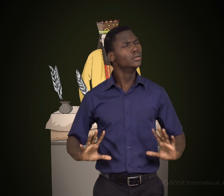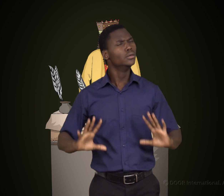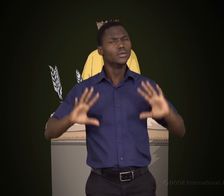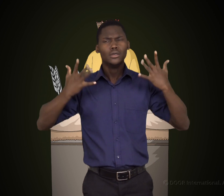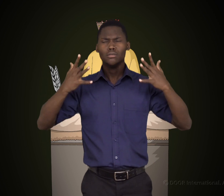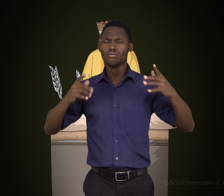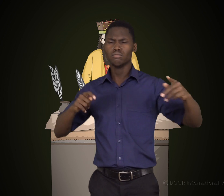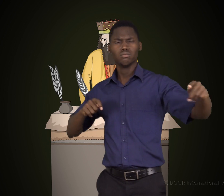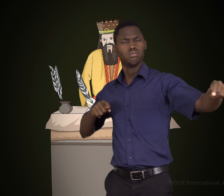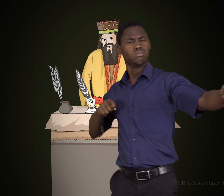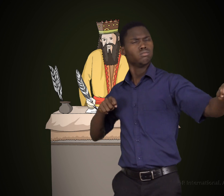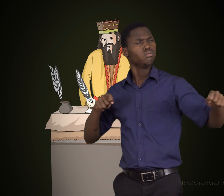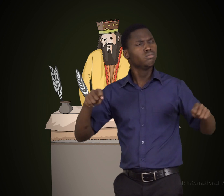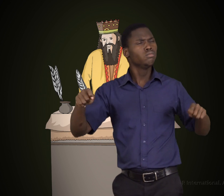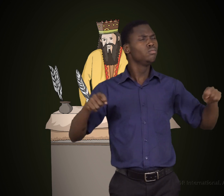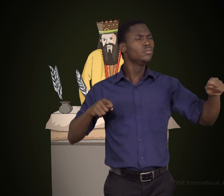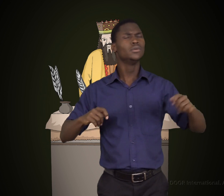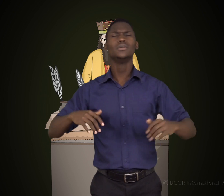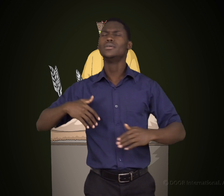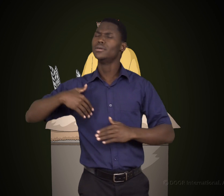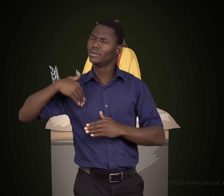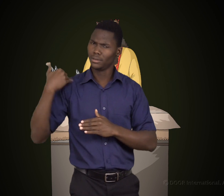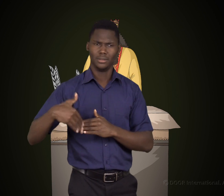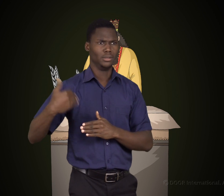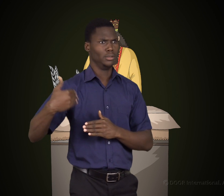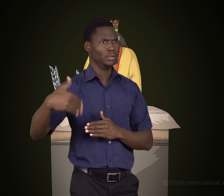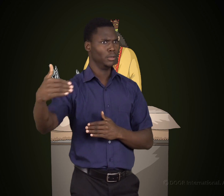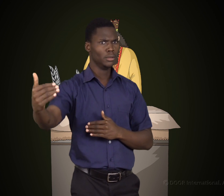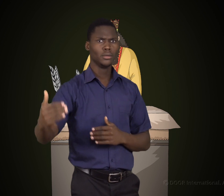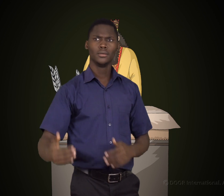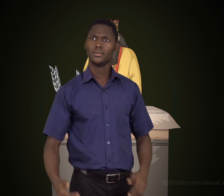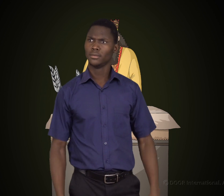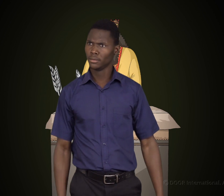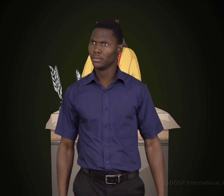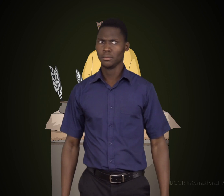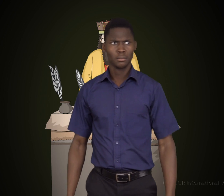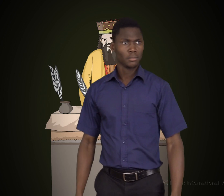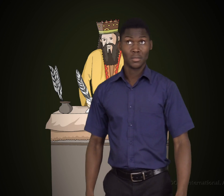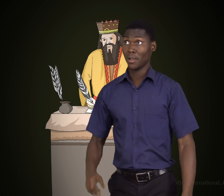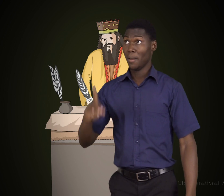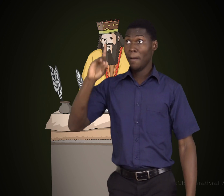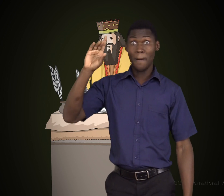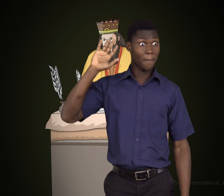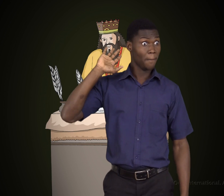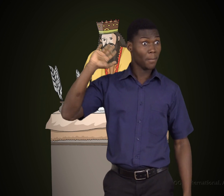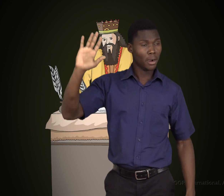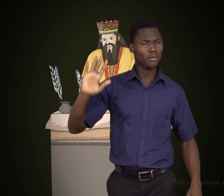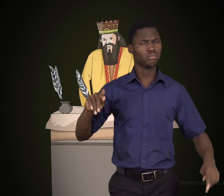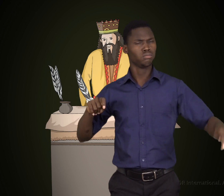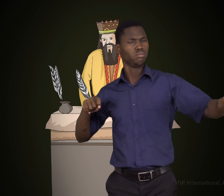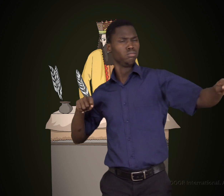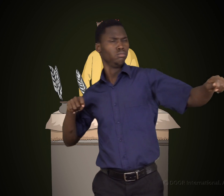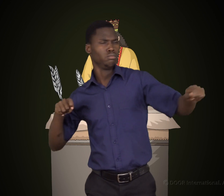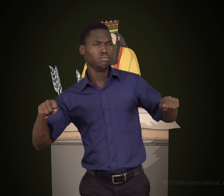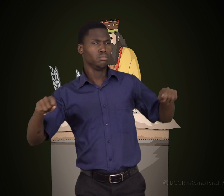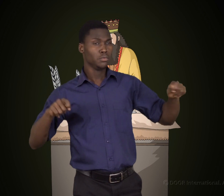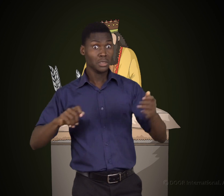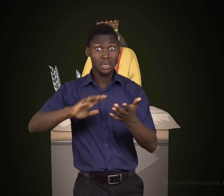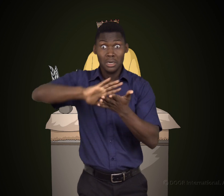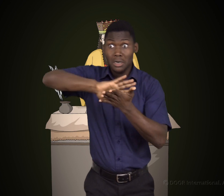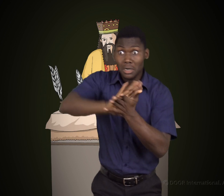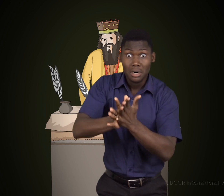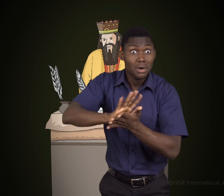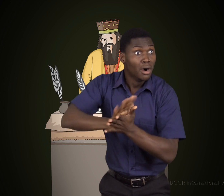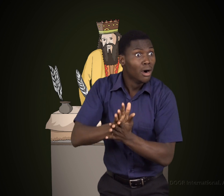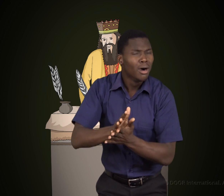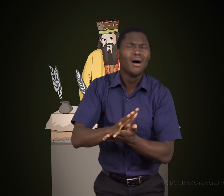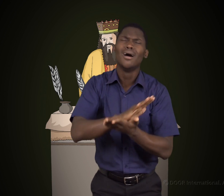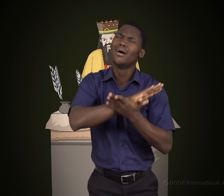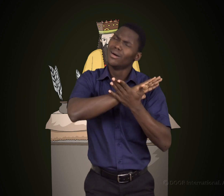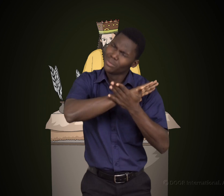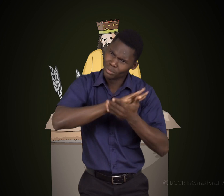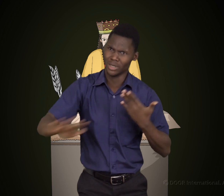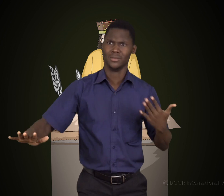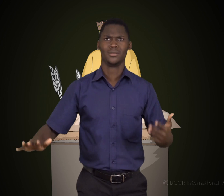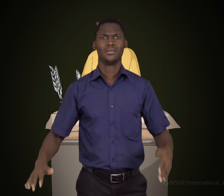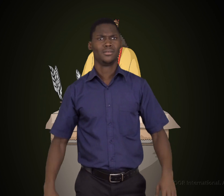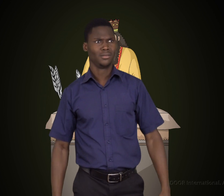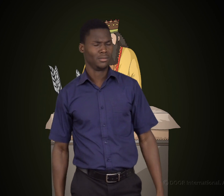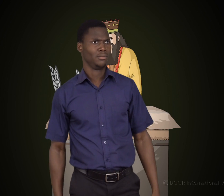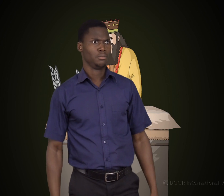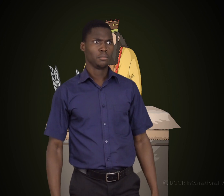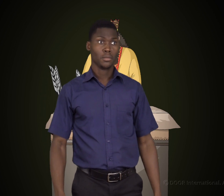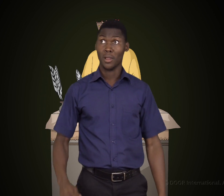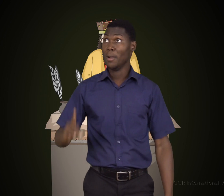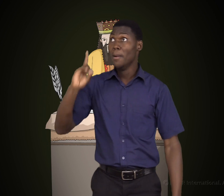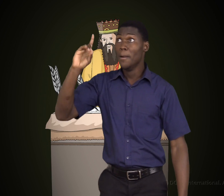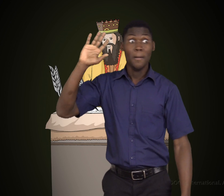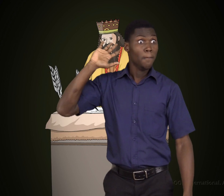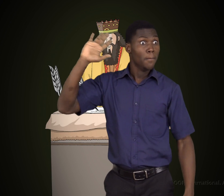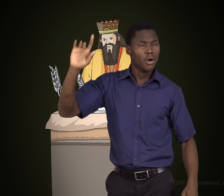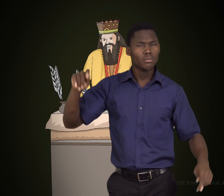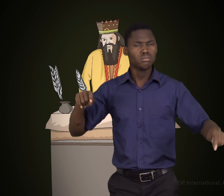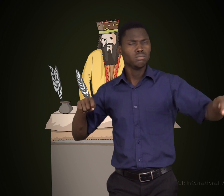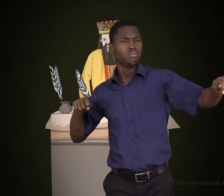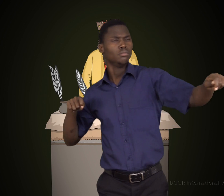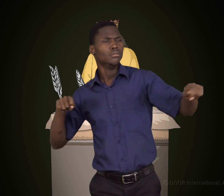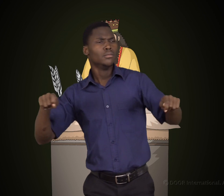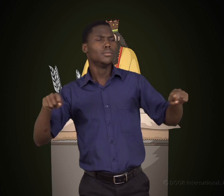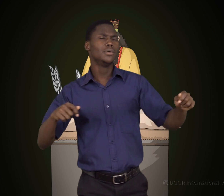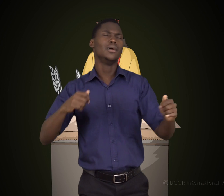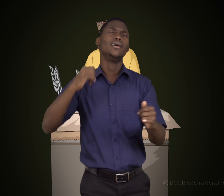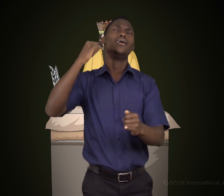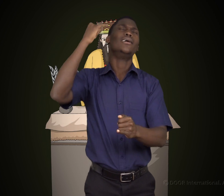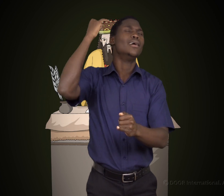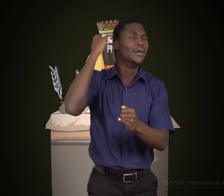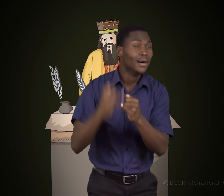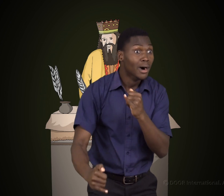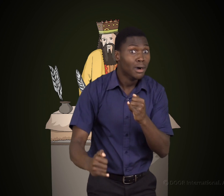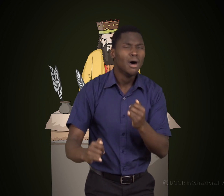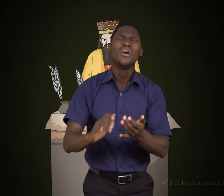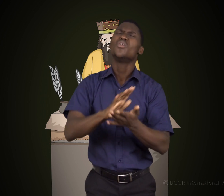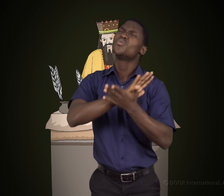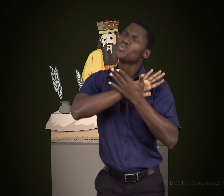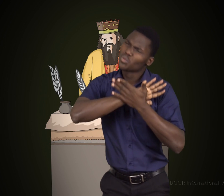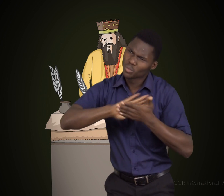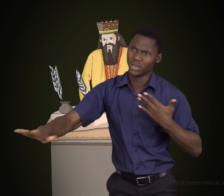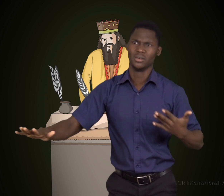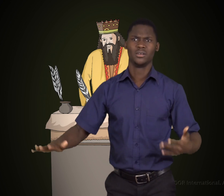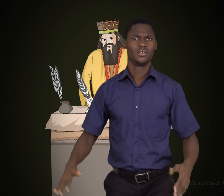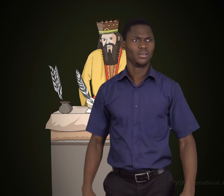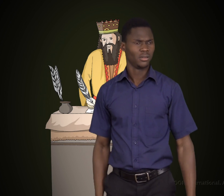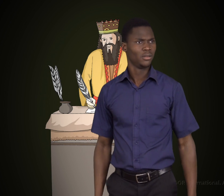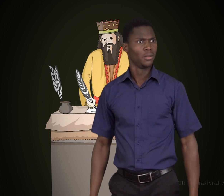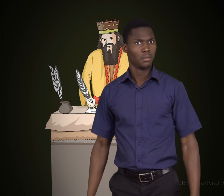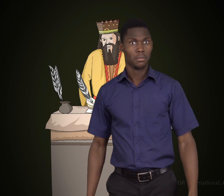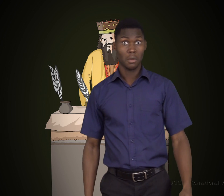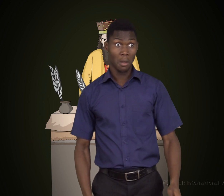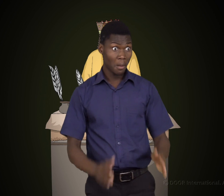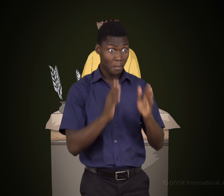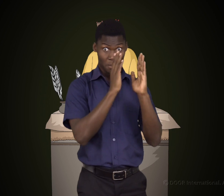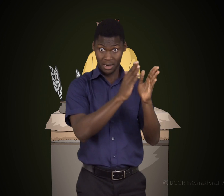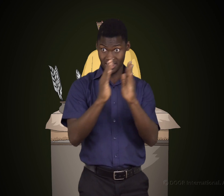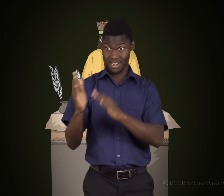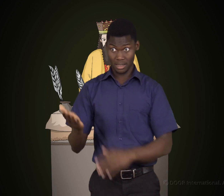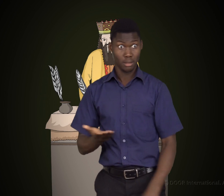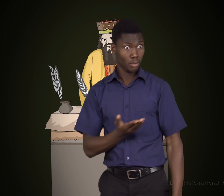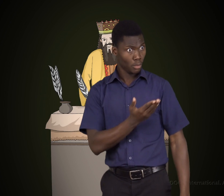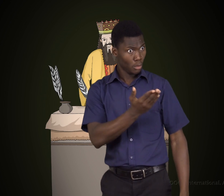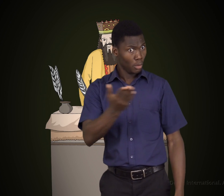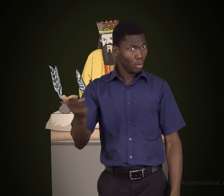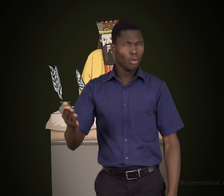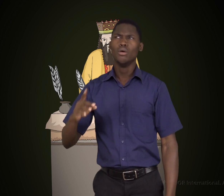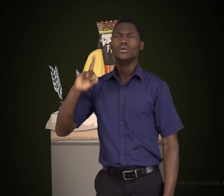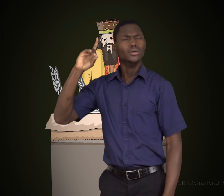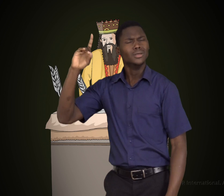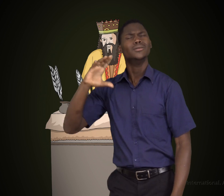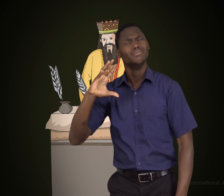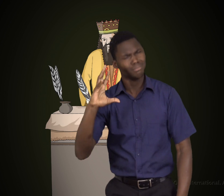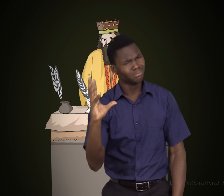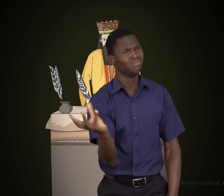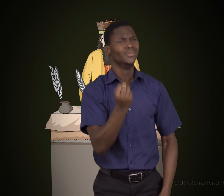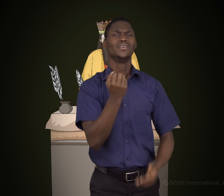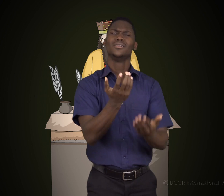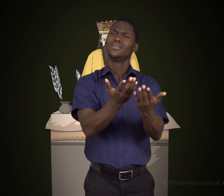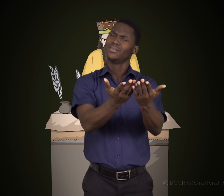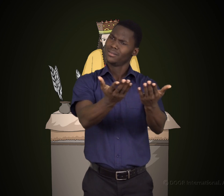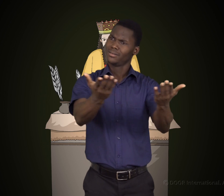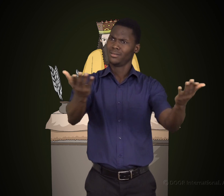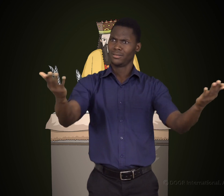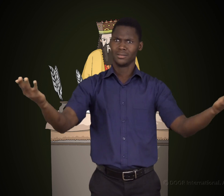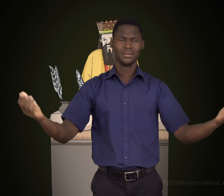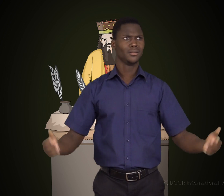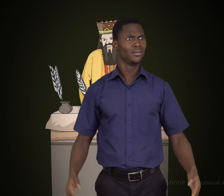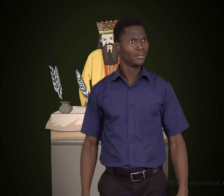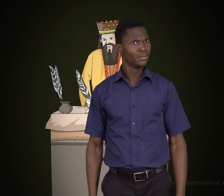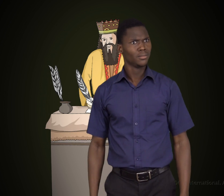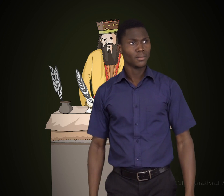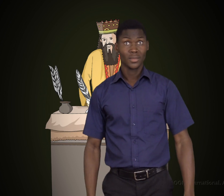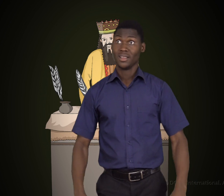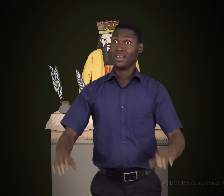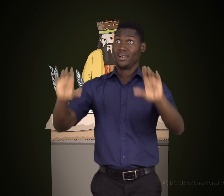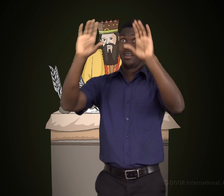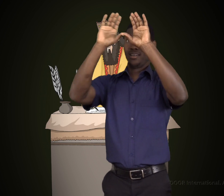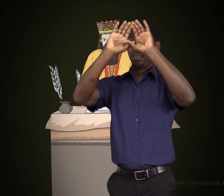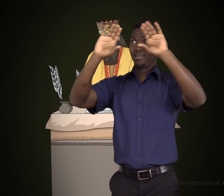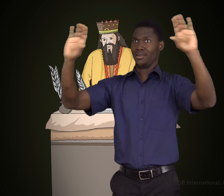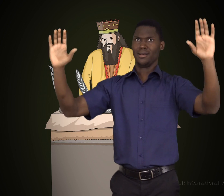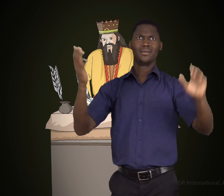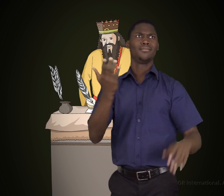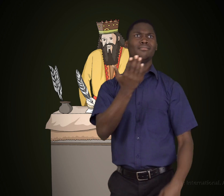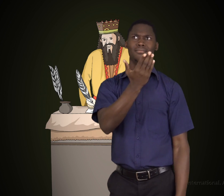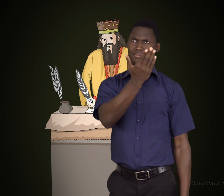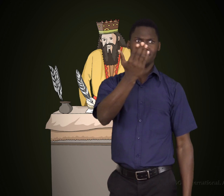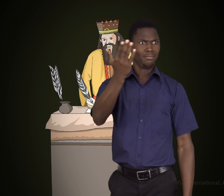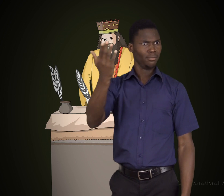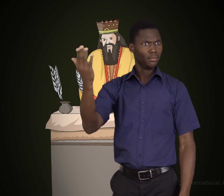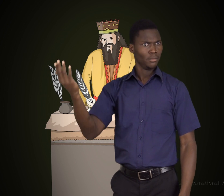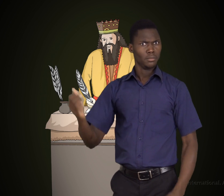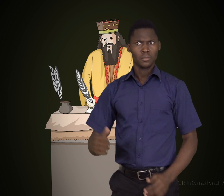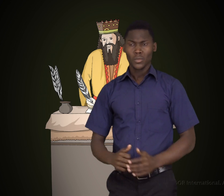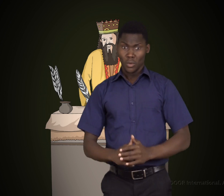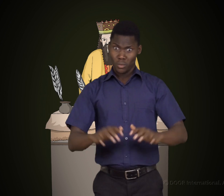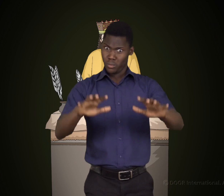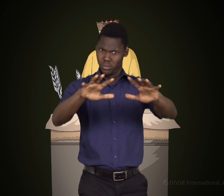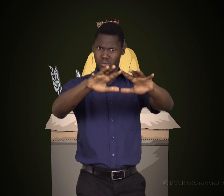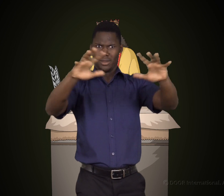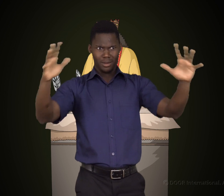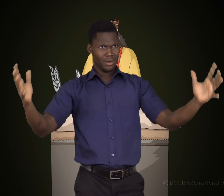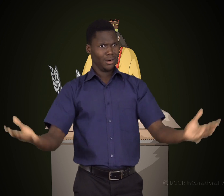His kingdom will never be destroyed, and His dominion will never end. He delivers and rescues;